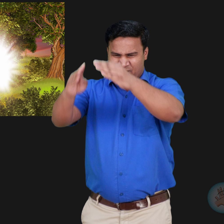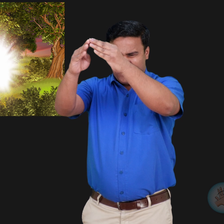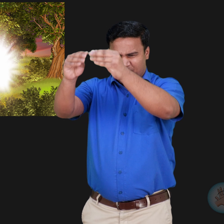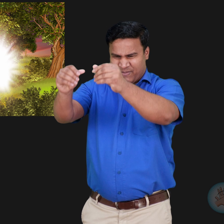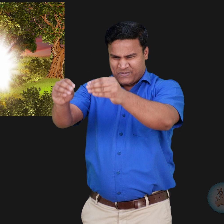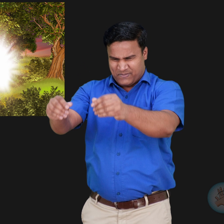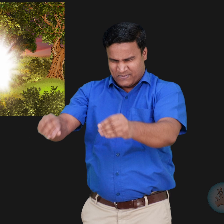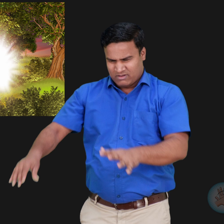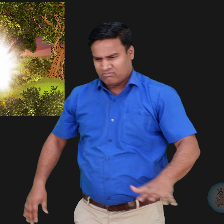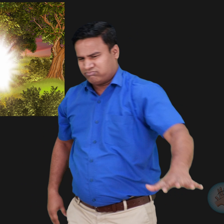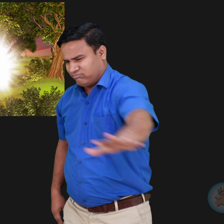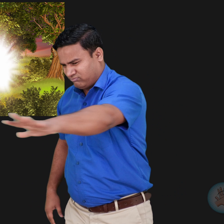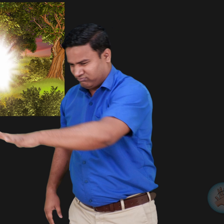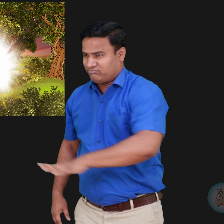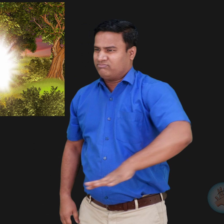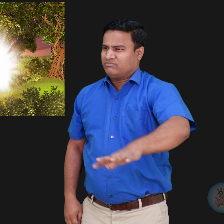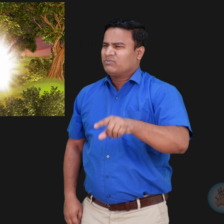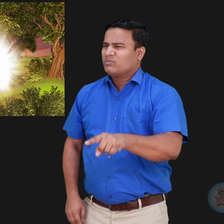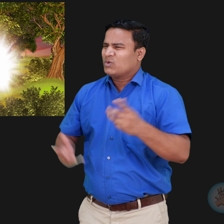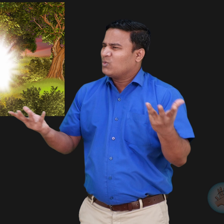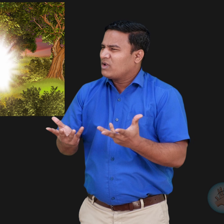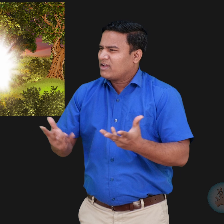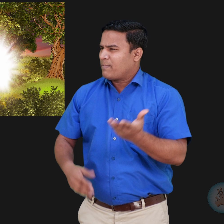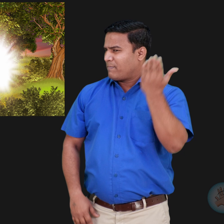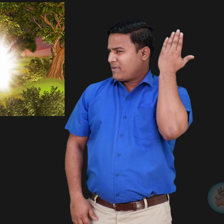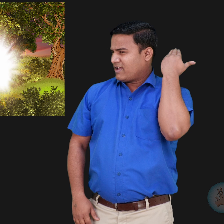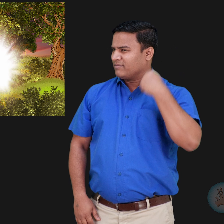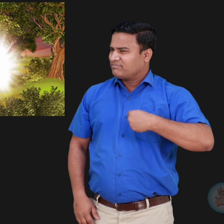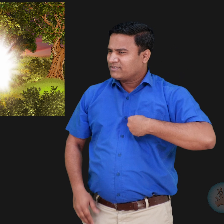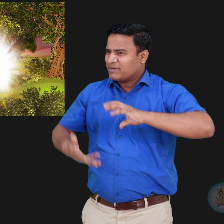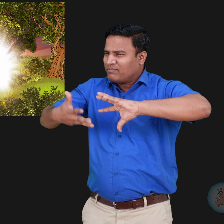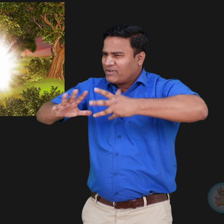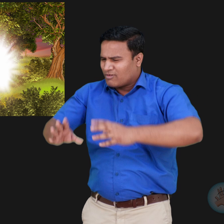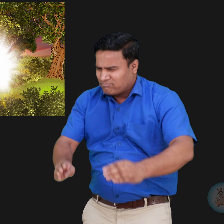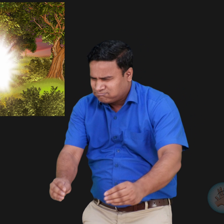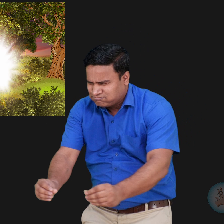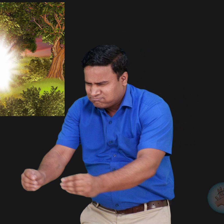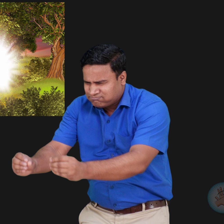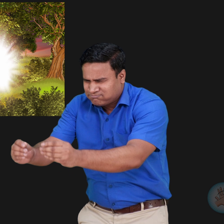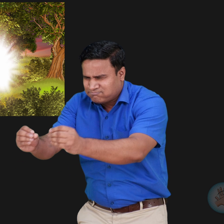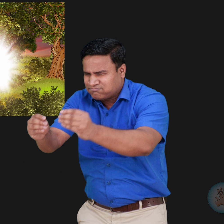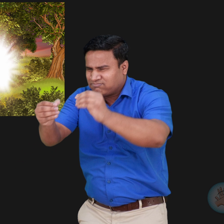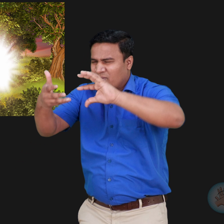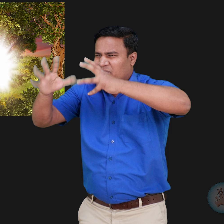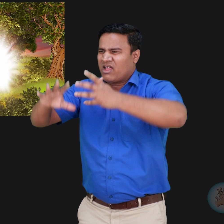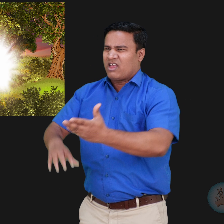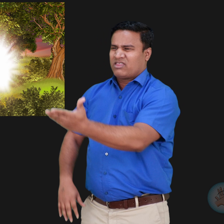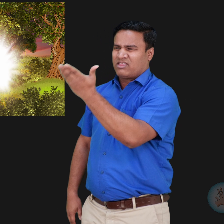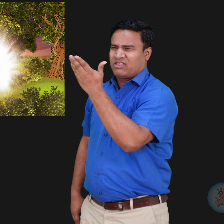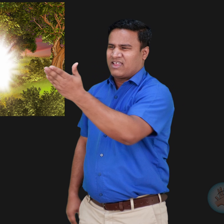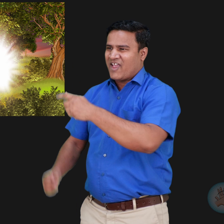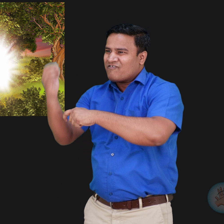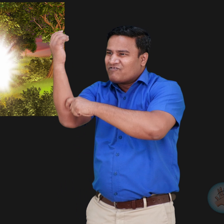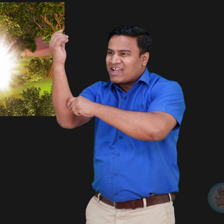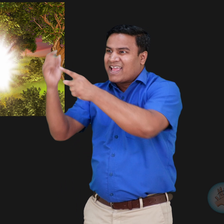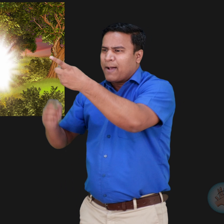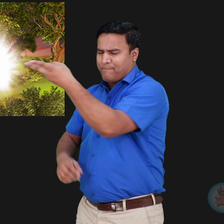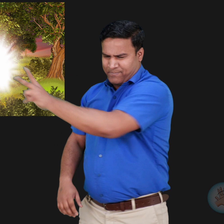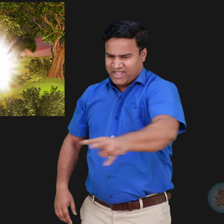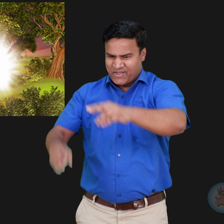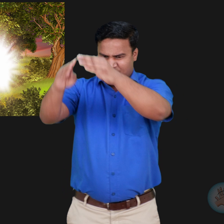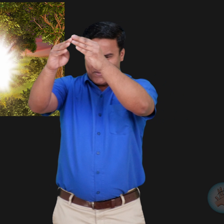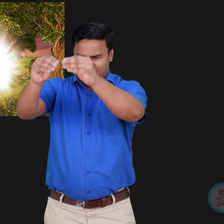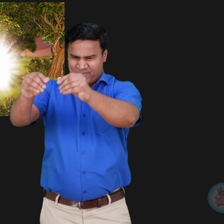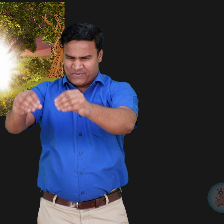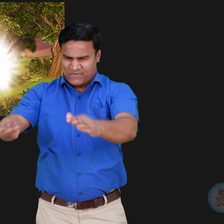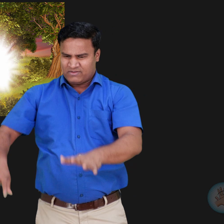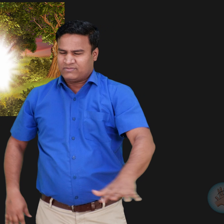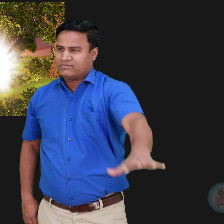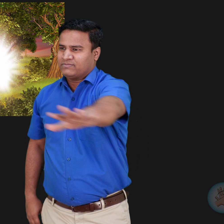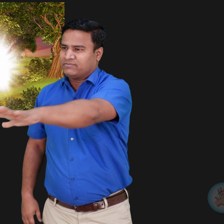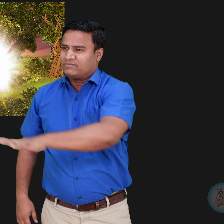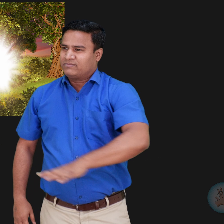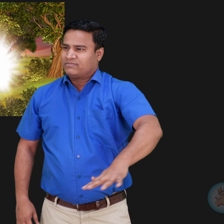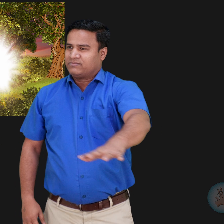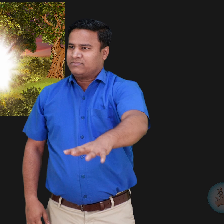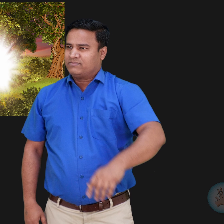For dust you are, and to dust you shall return.”